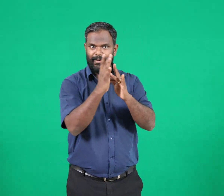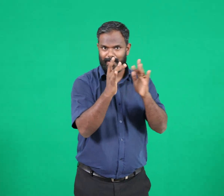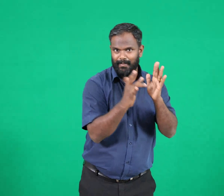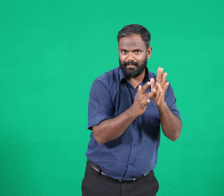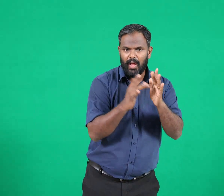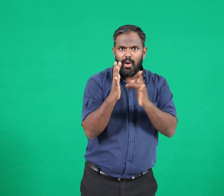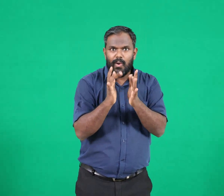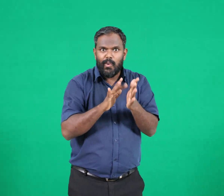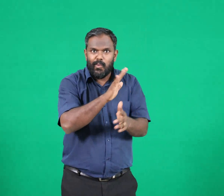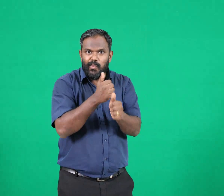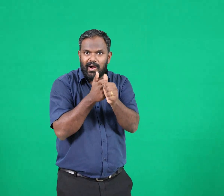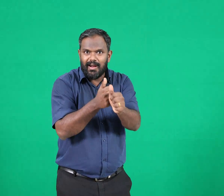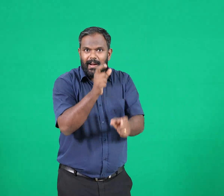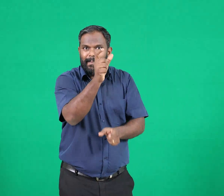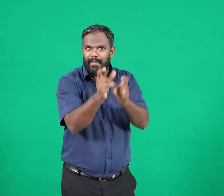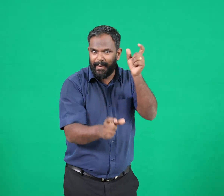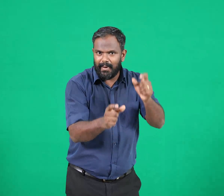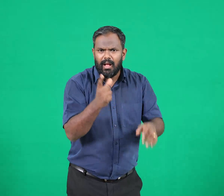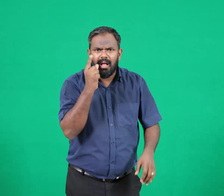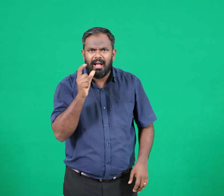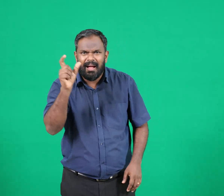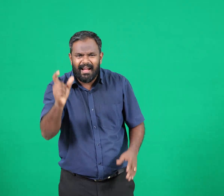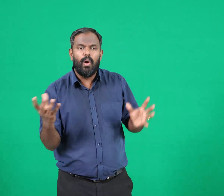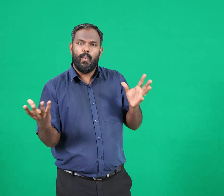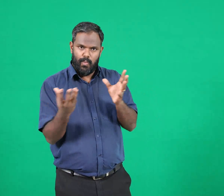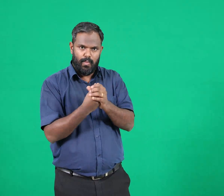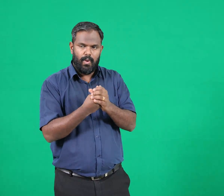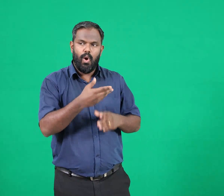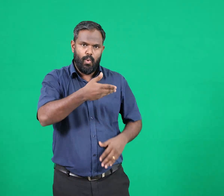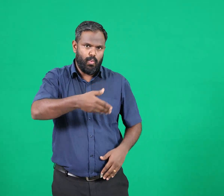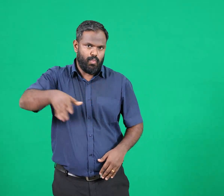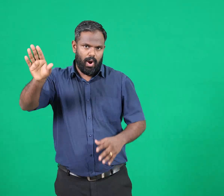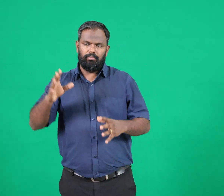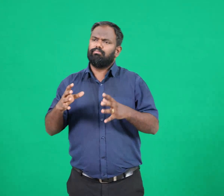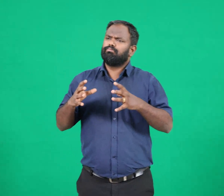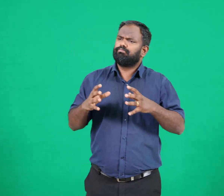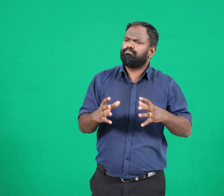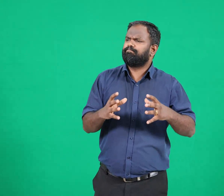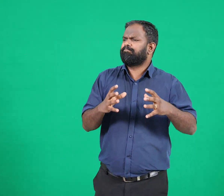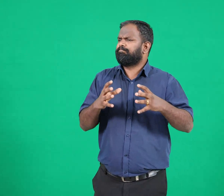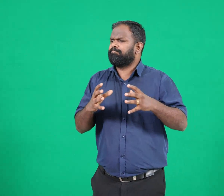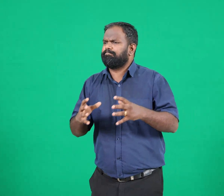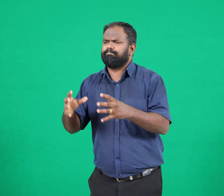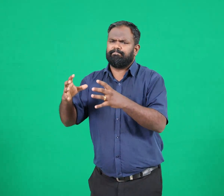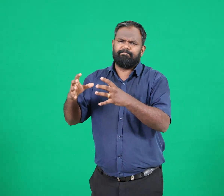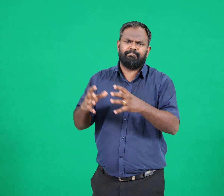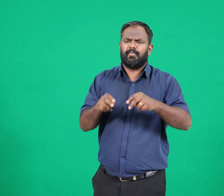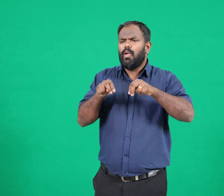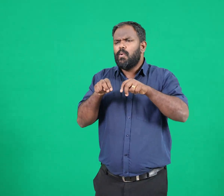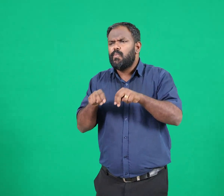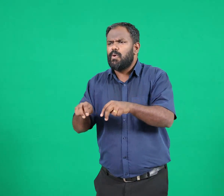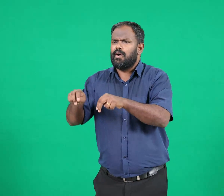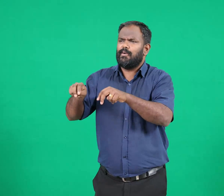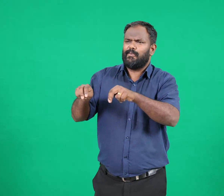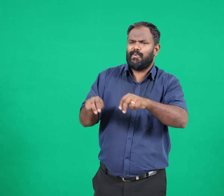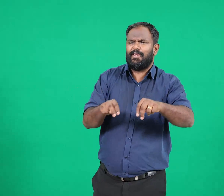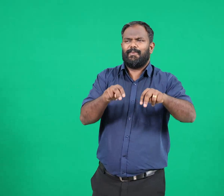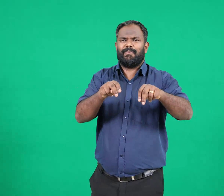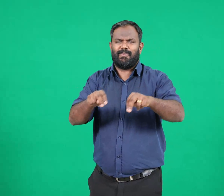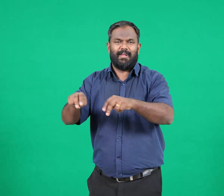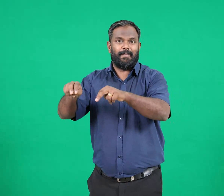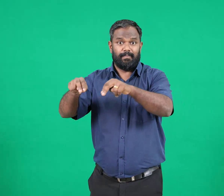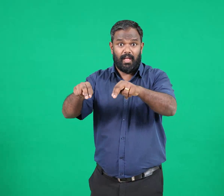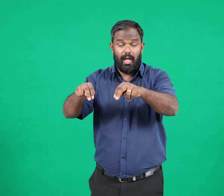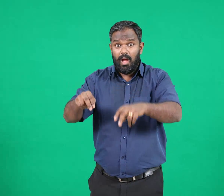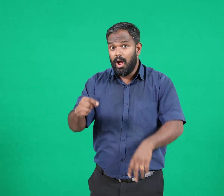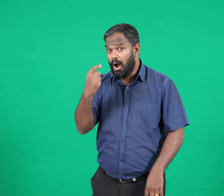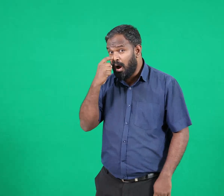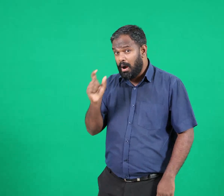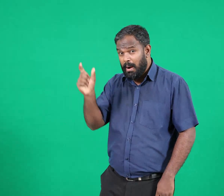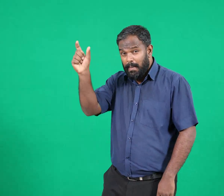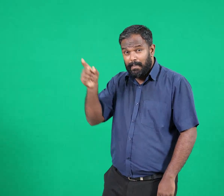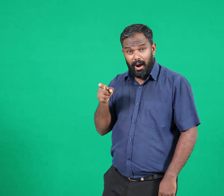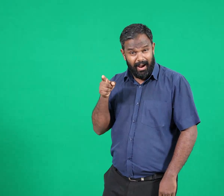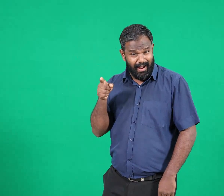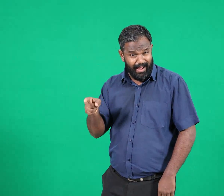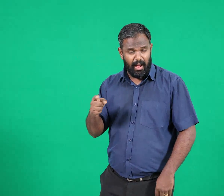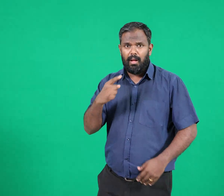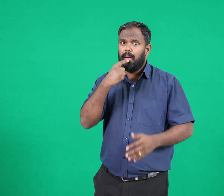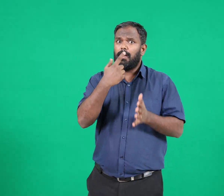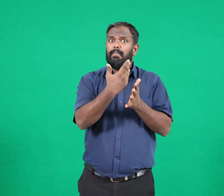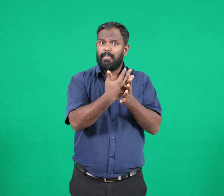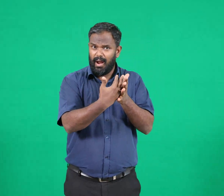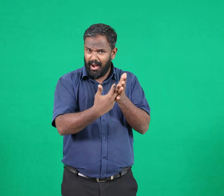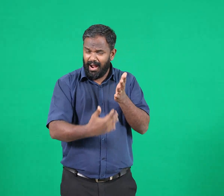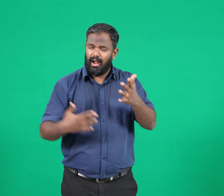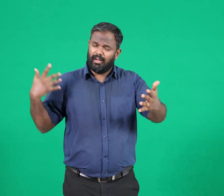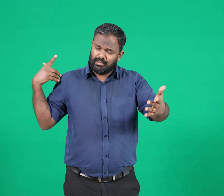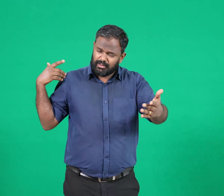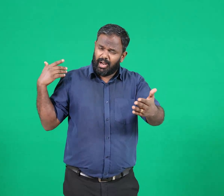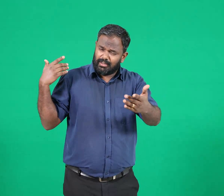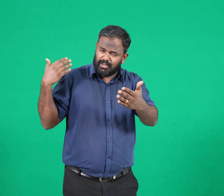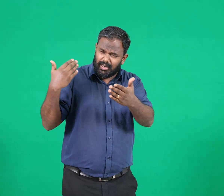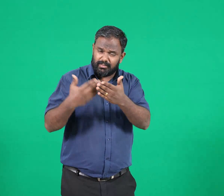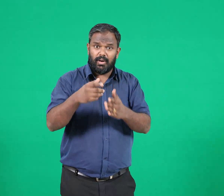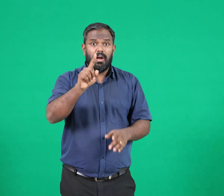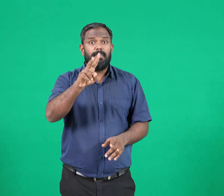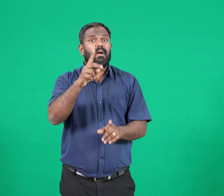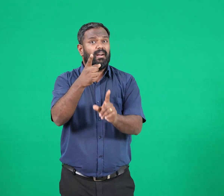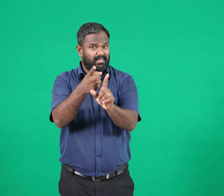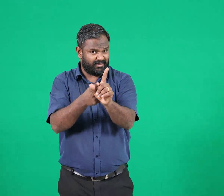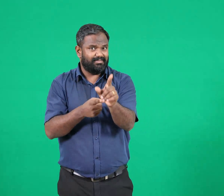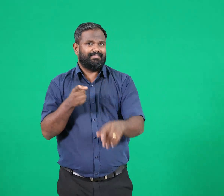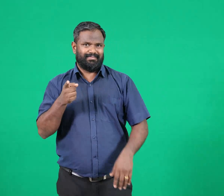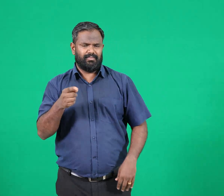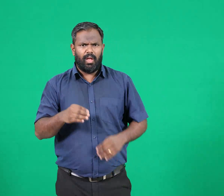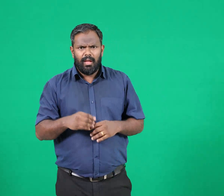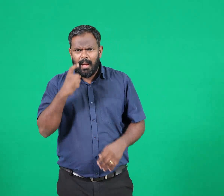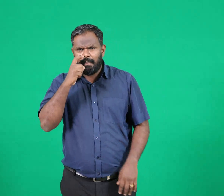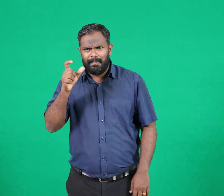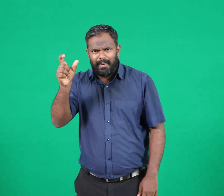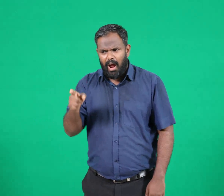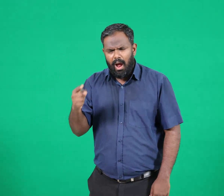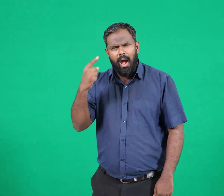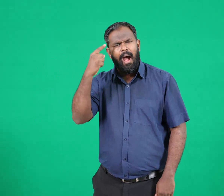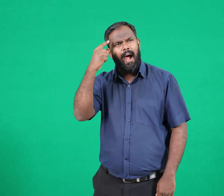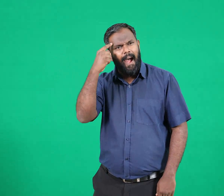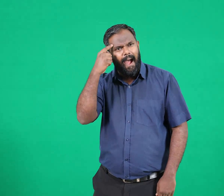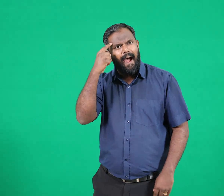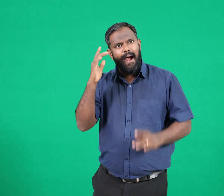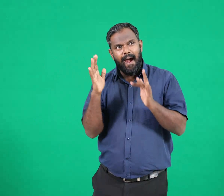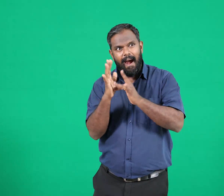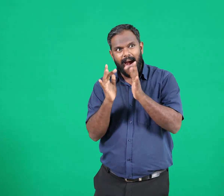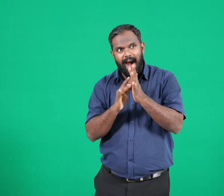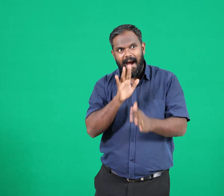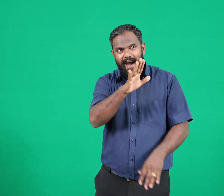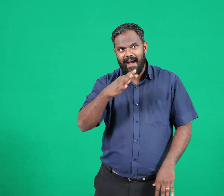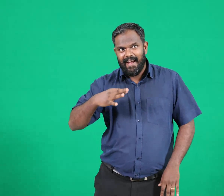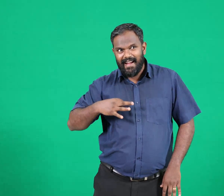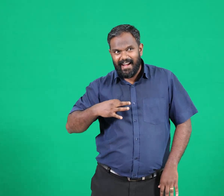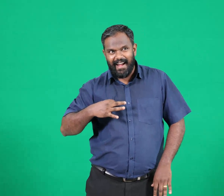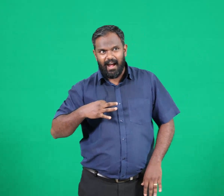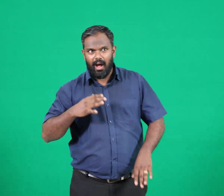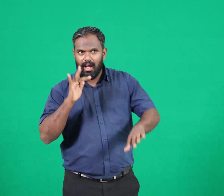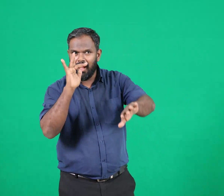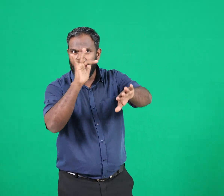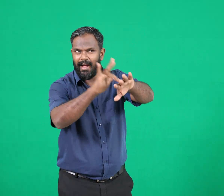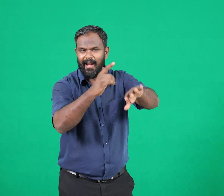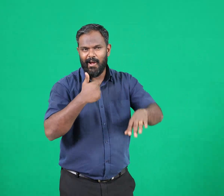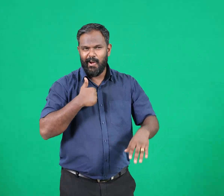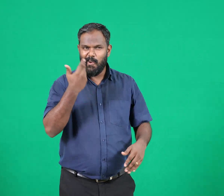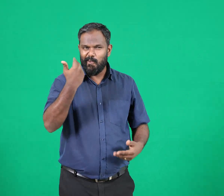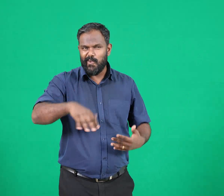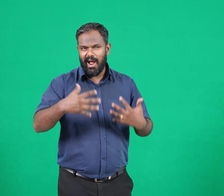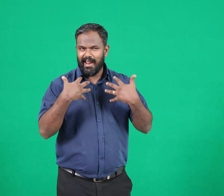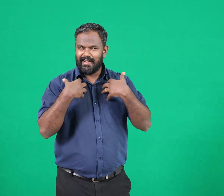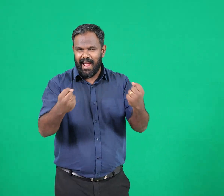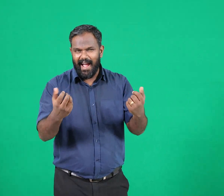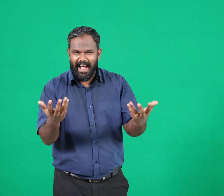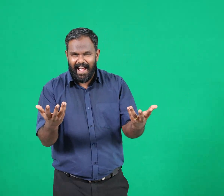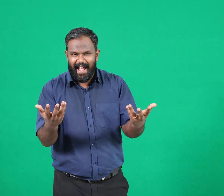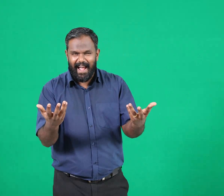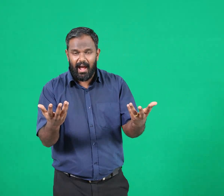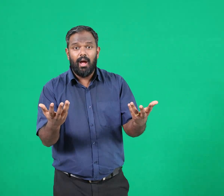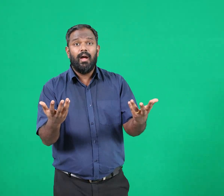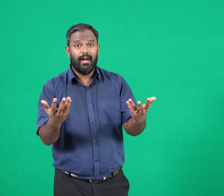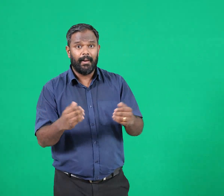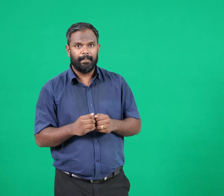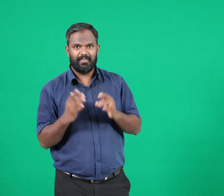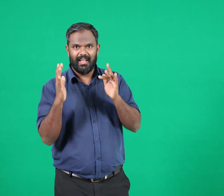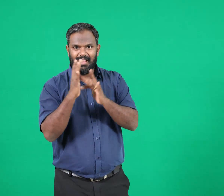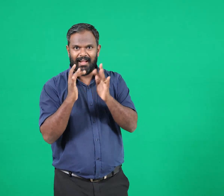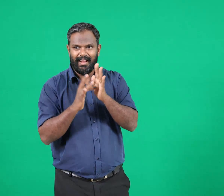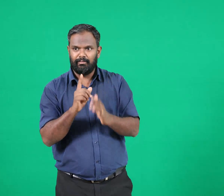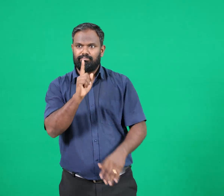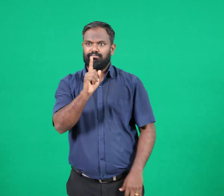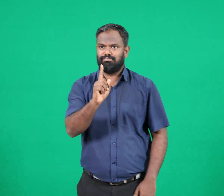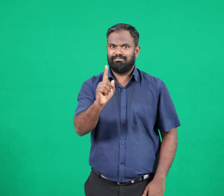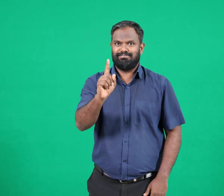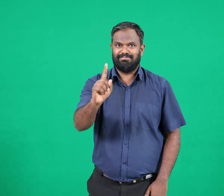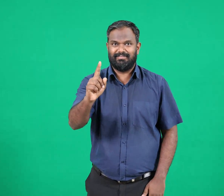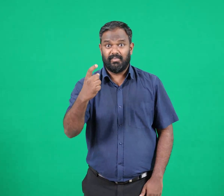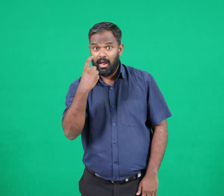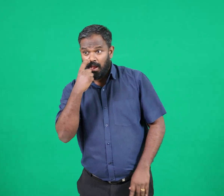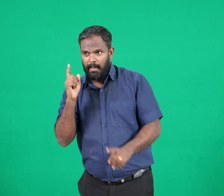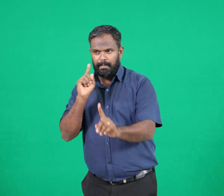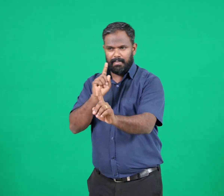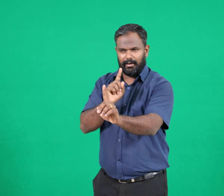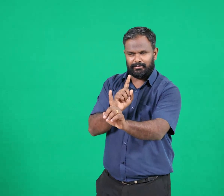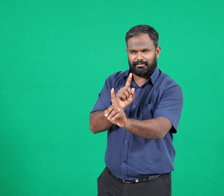Suddenly a woman who had suffered from bleeding for twelve years came up behind Him and touched the fringe of His cloak.